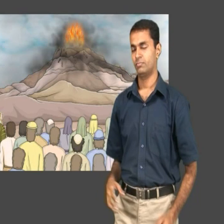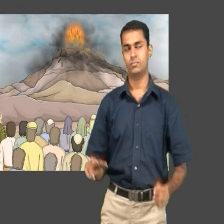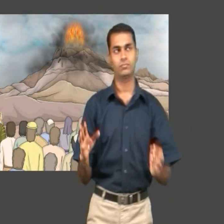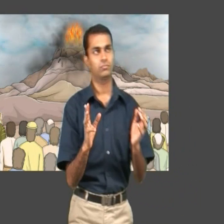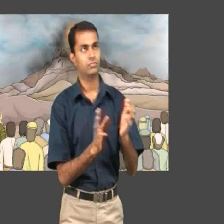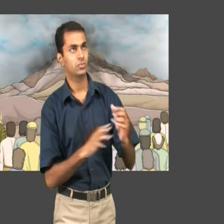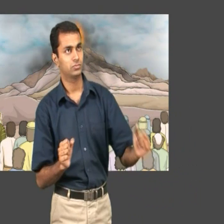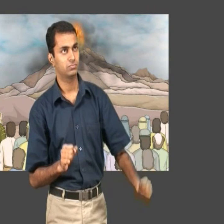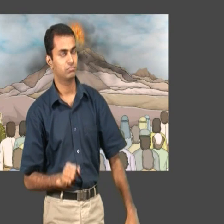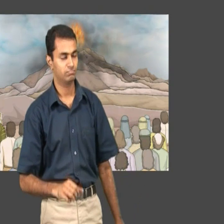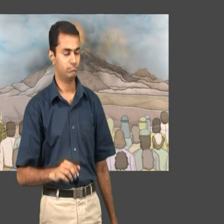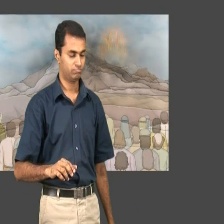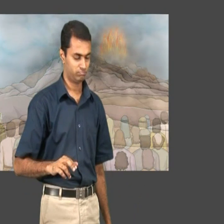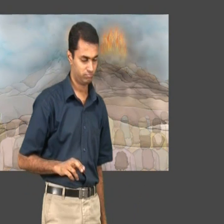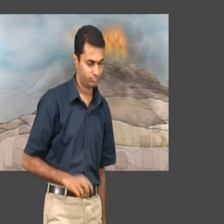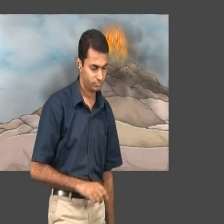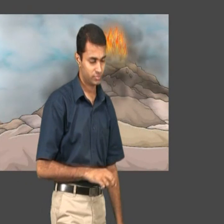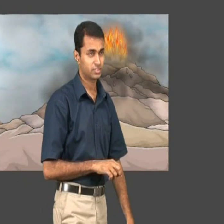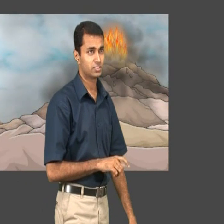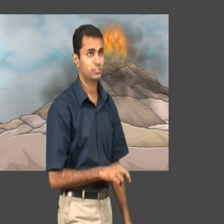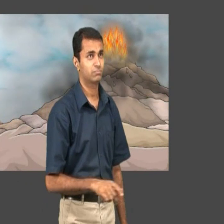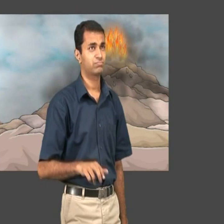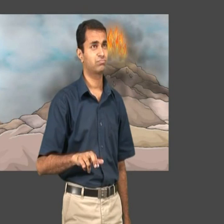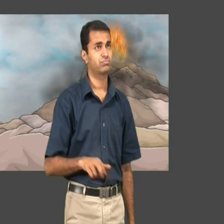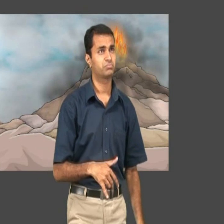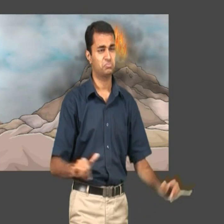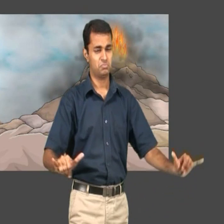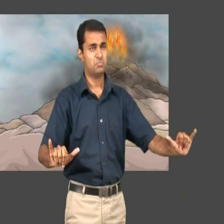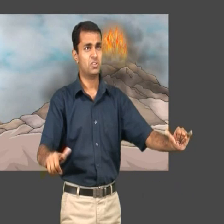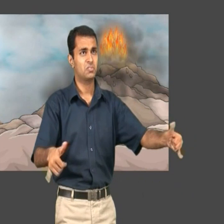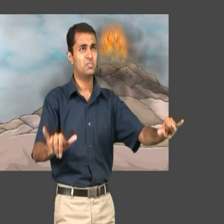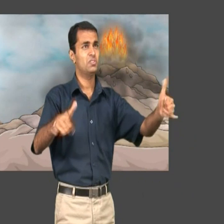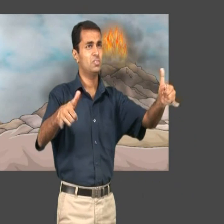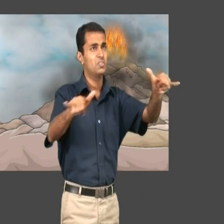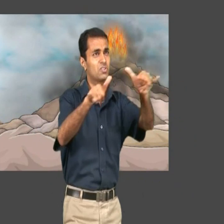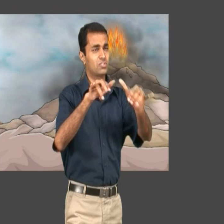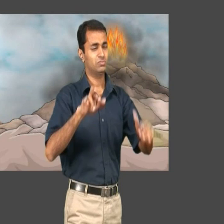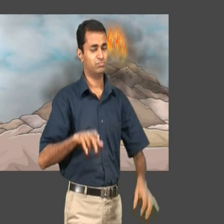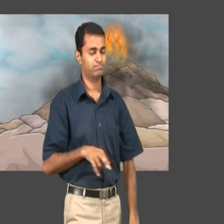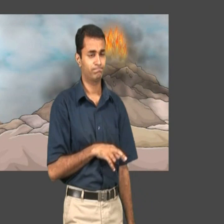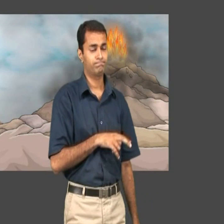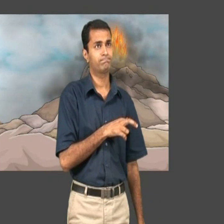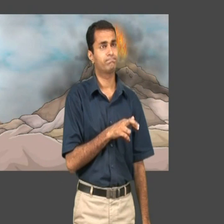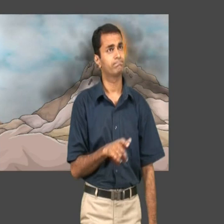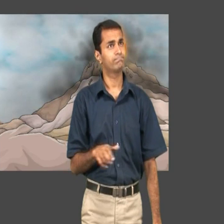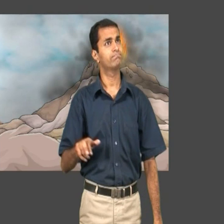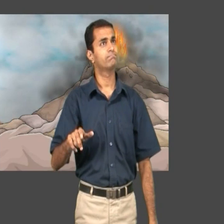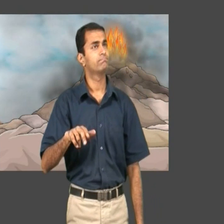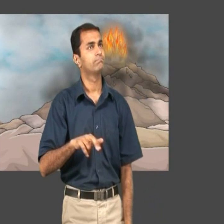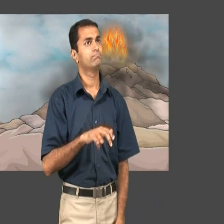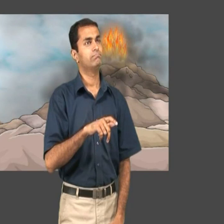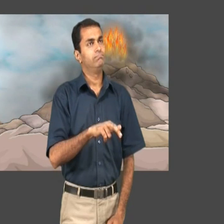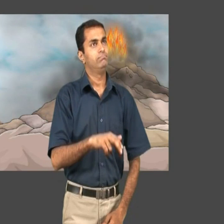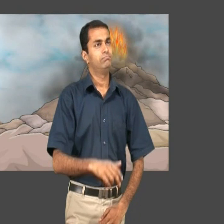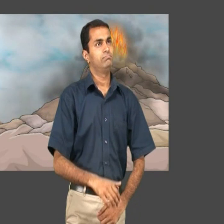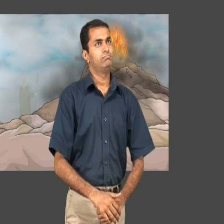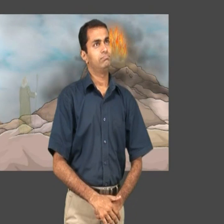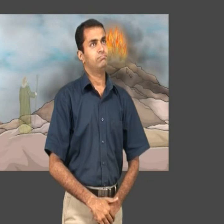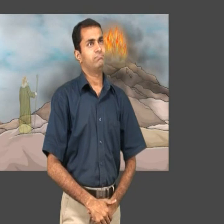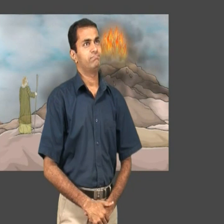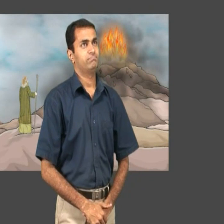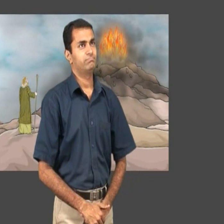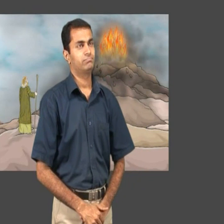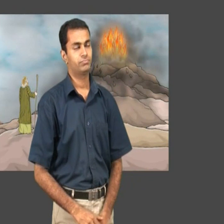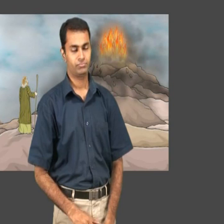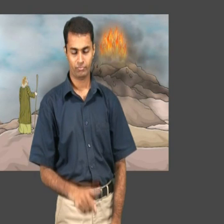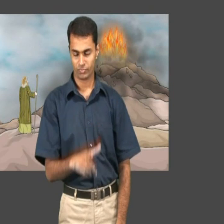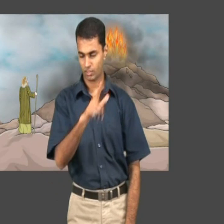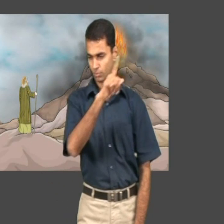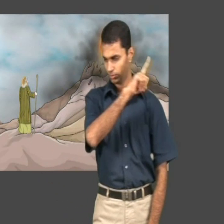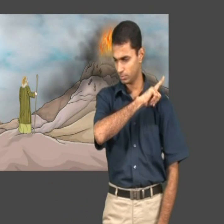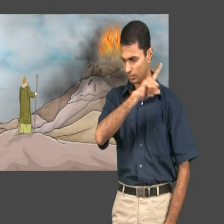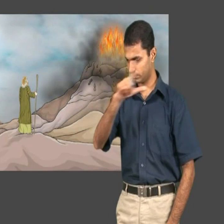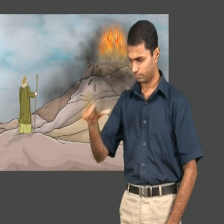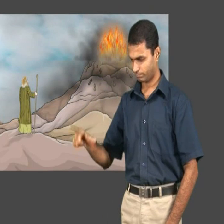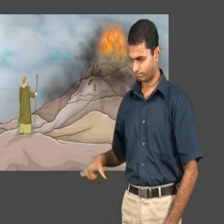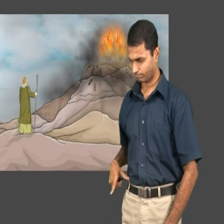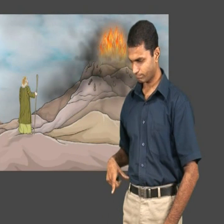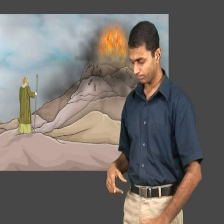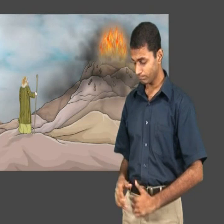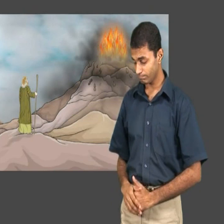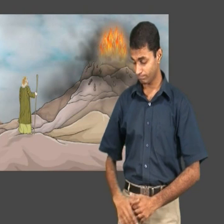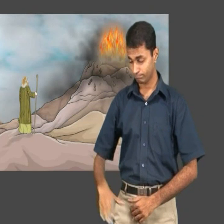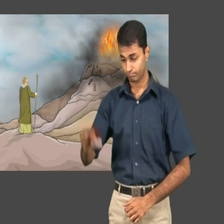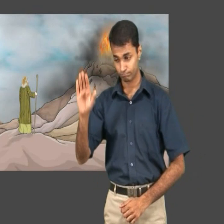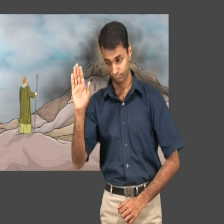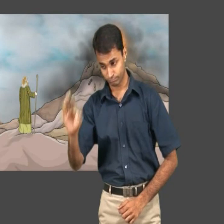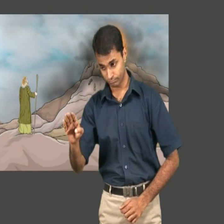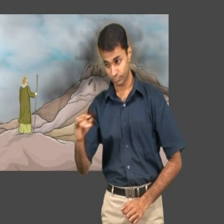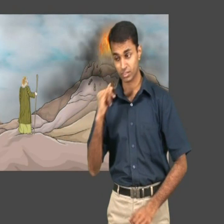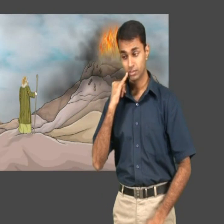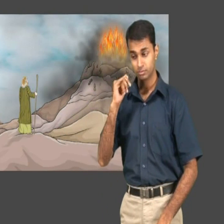The LORD descended to the top of Mount Sinai and called Moses to the summit.